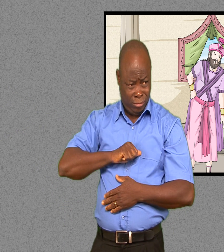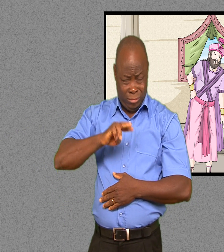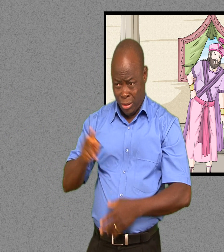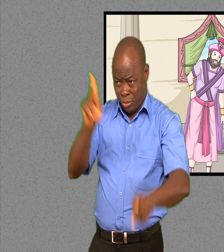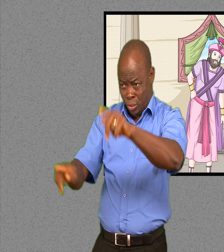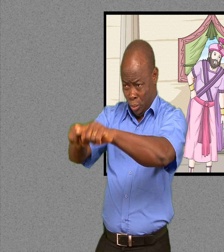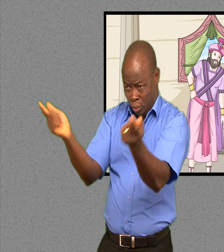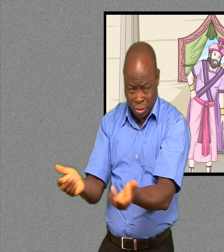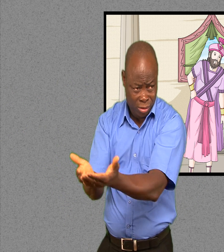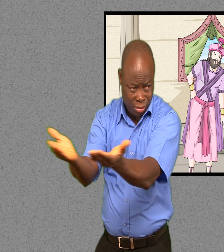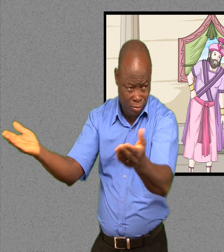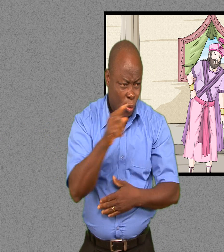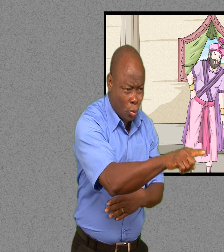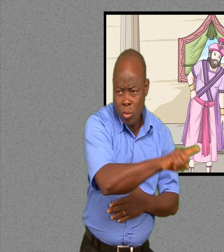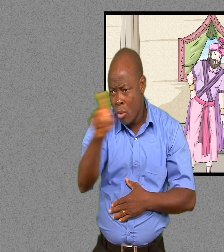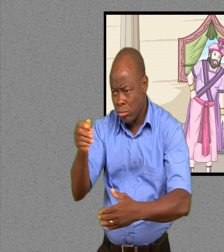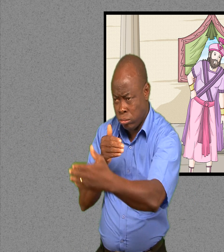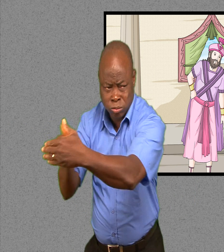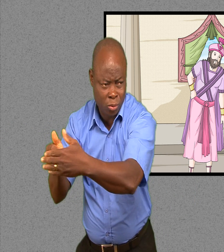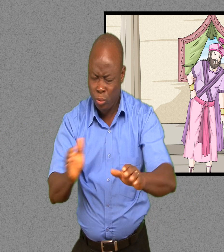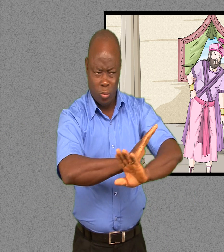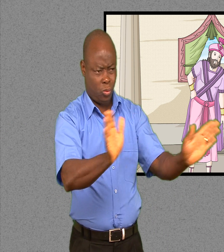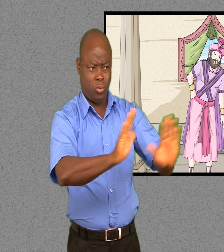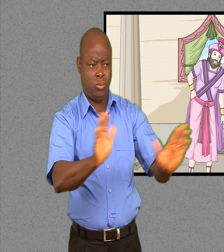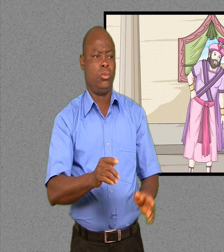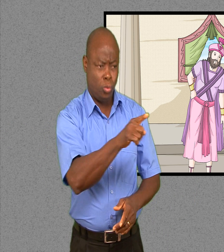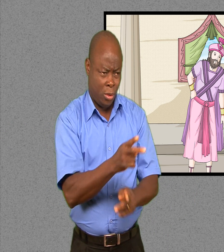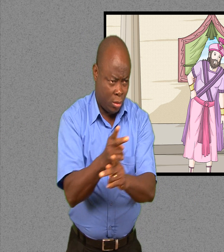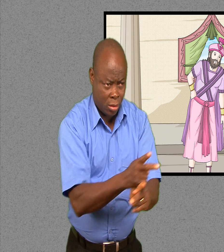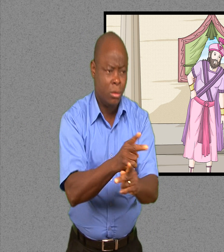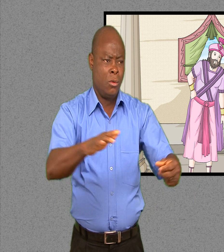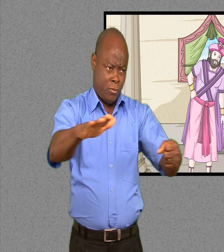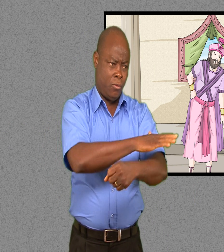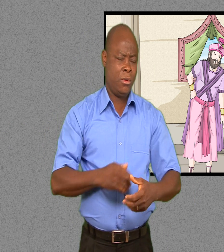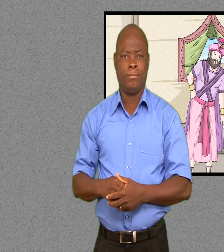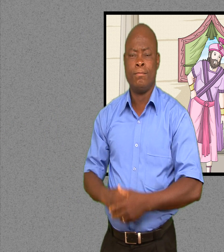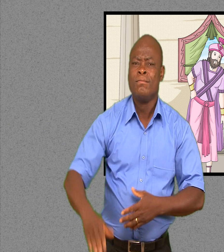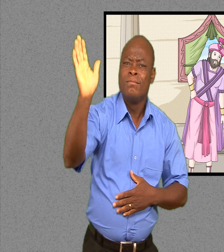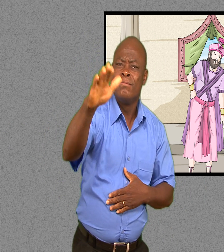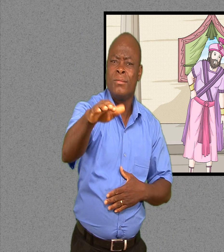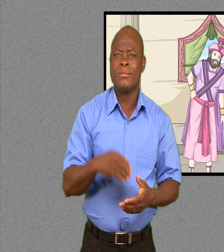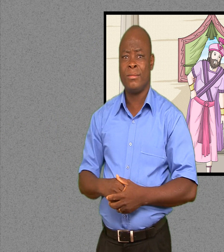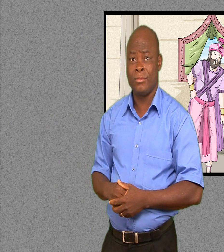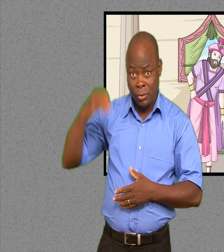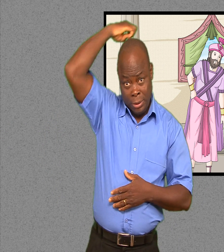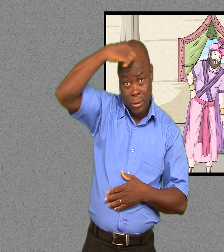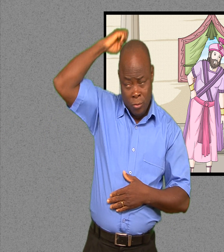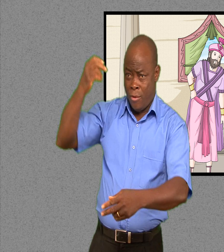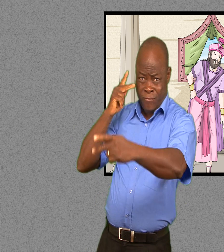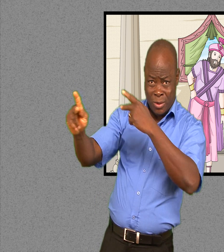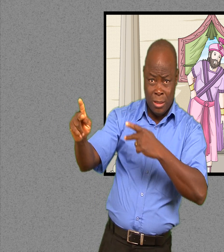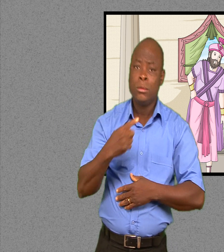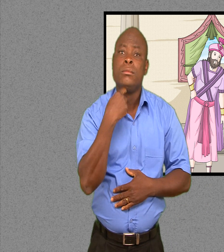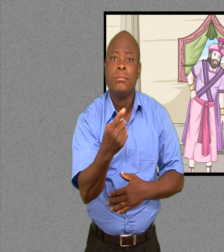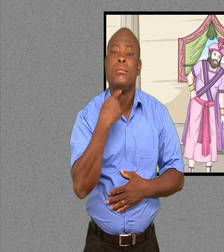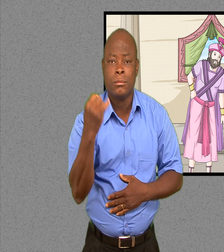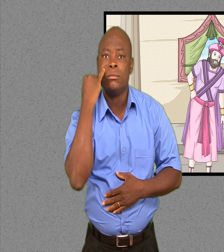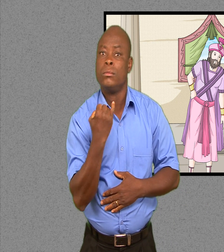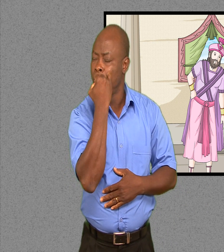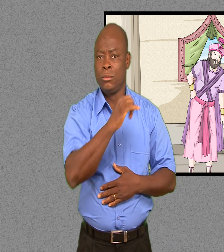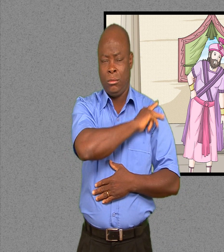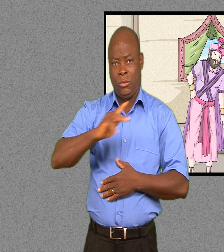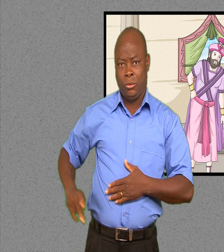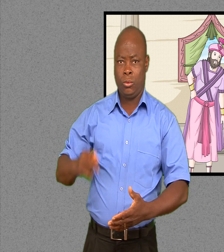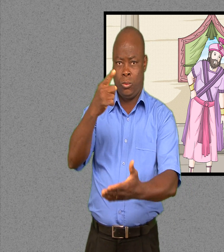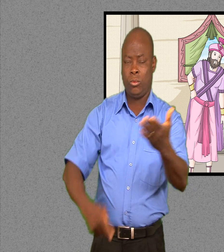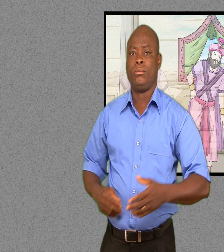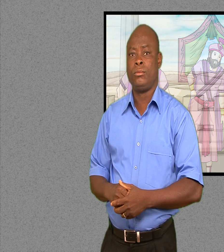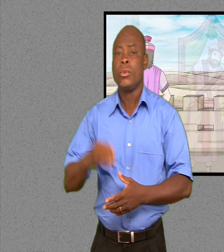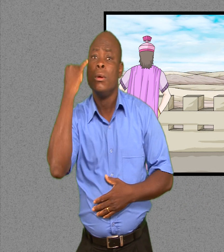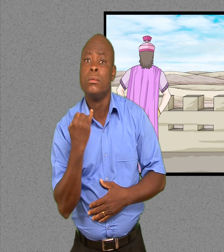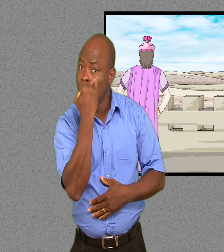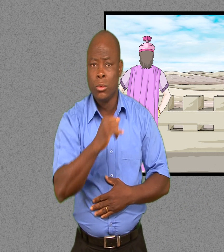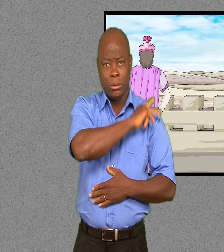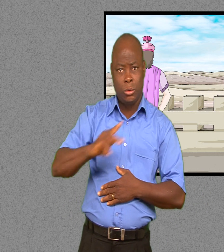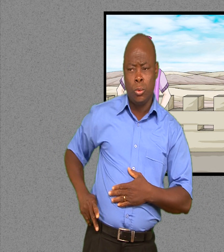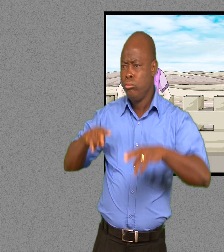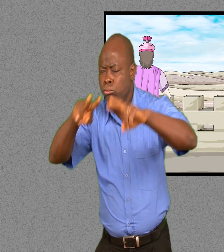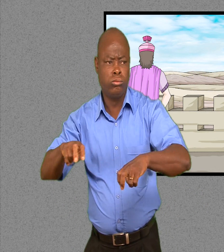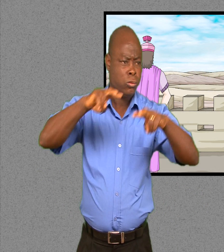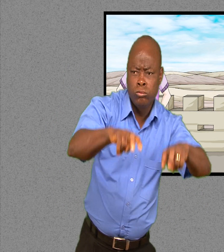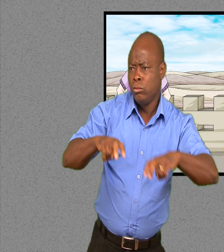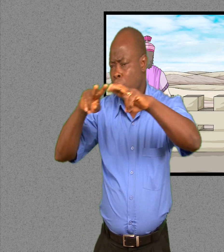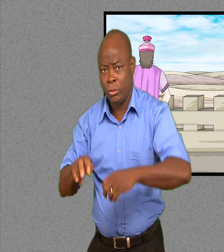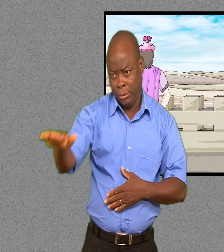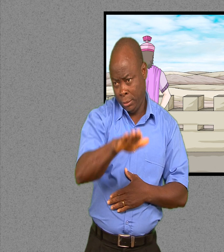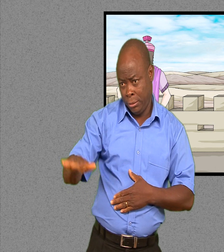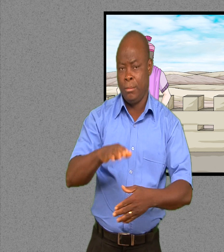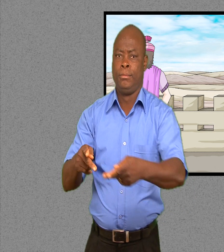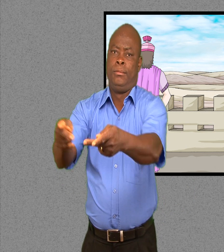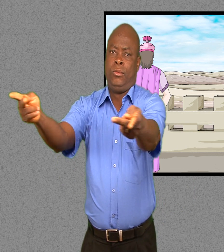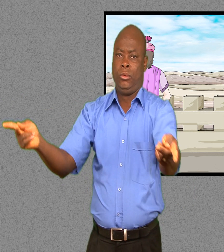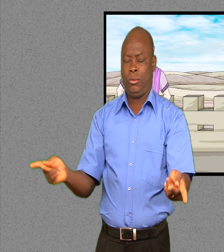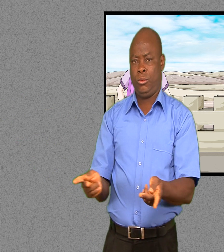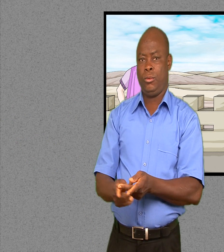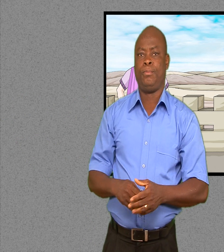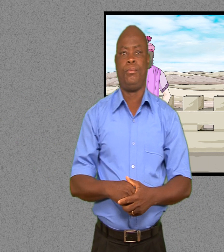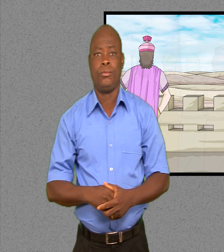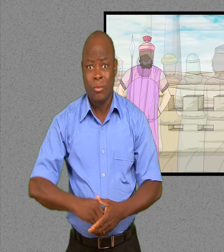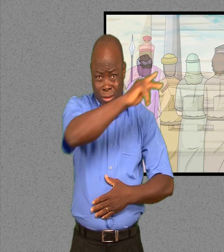So the king of Israel sent word to the place the man of God had pointed out.